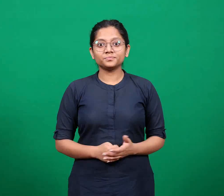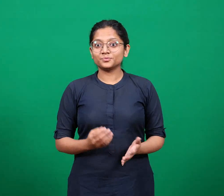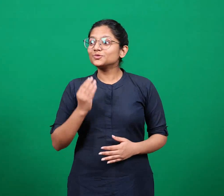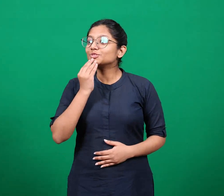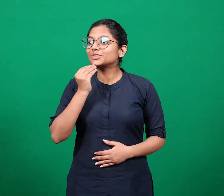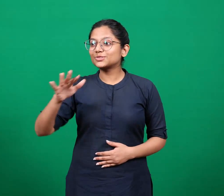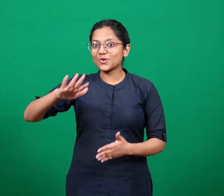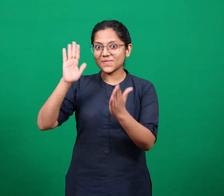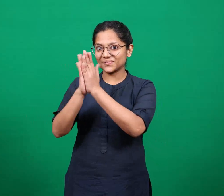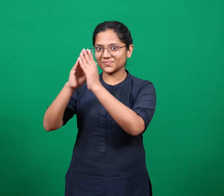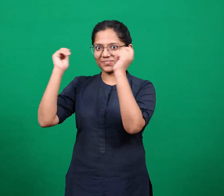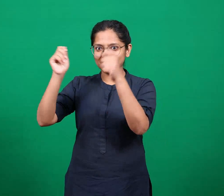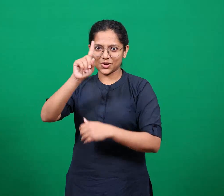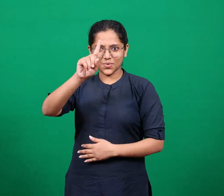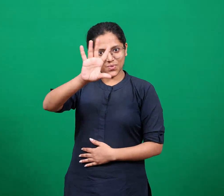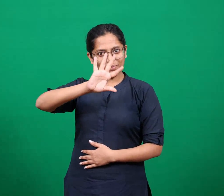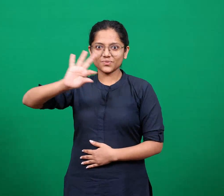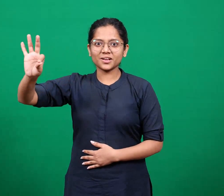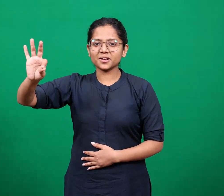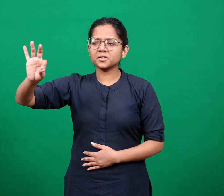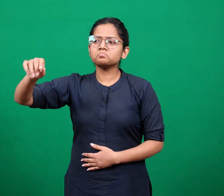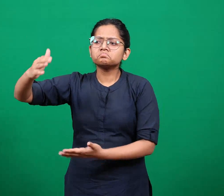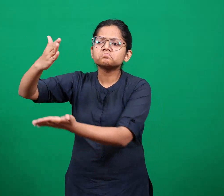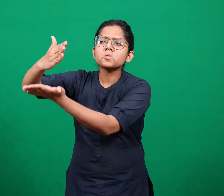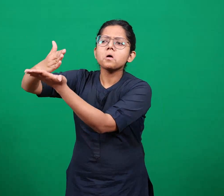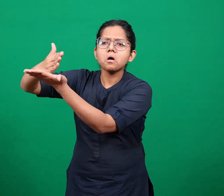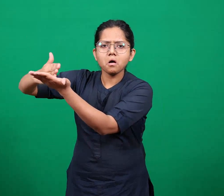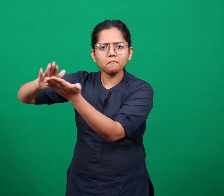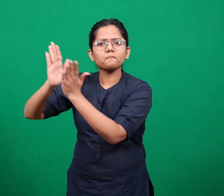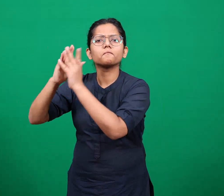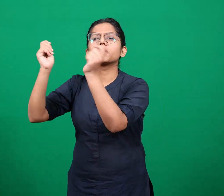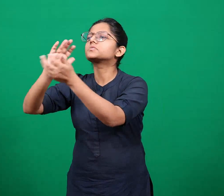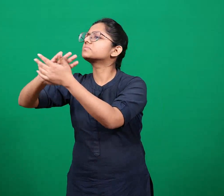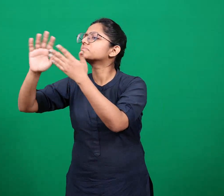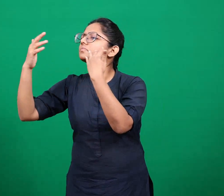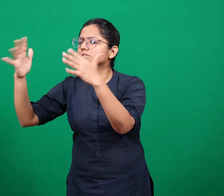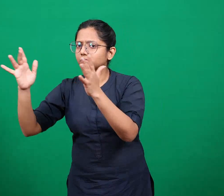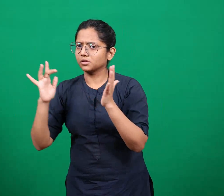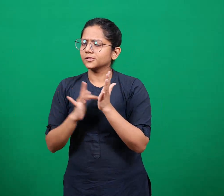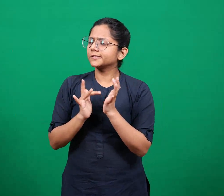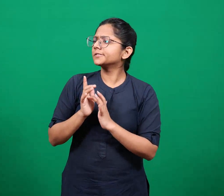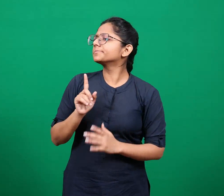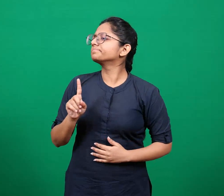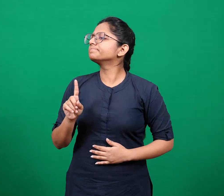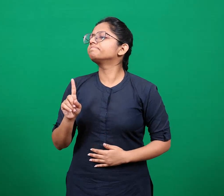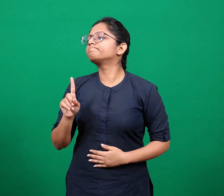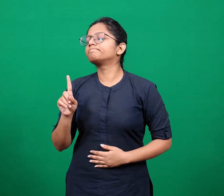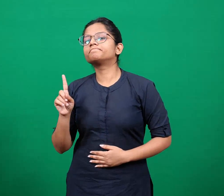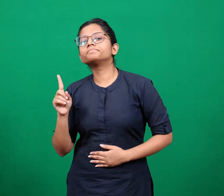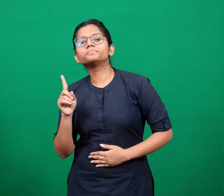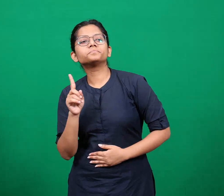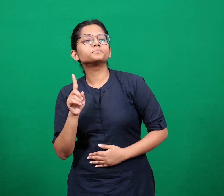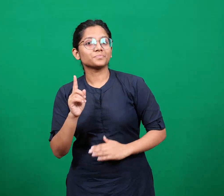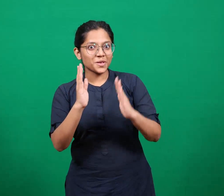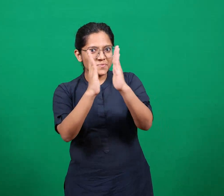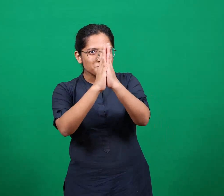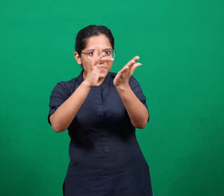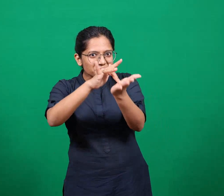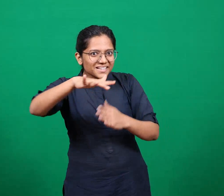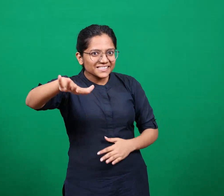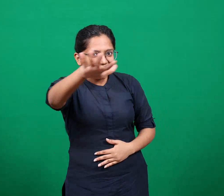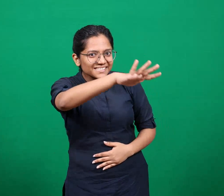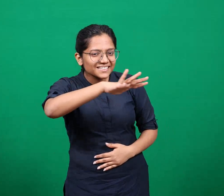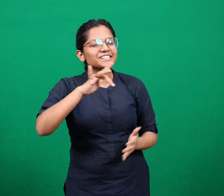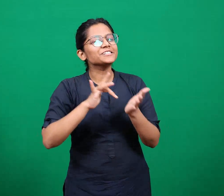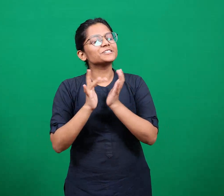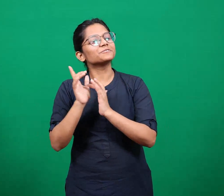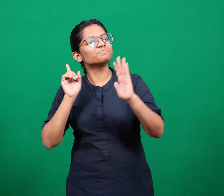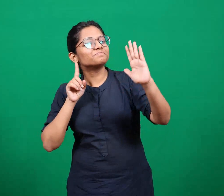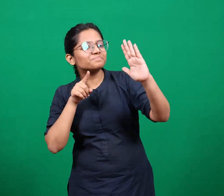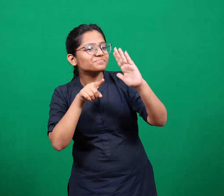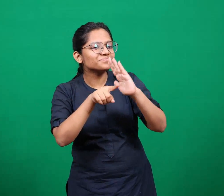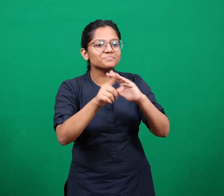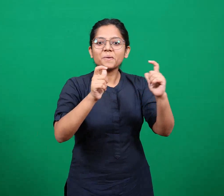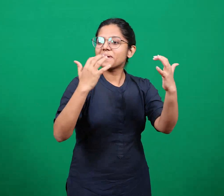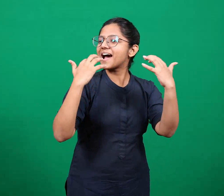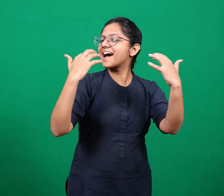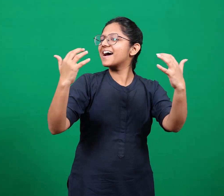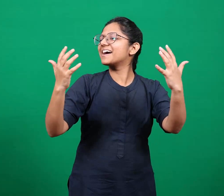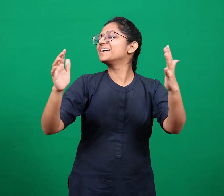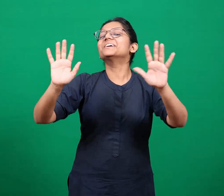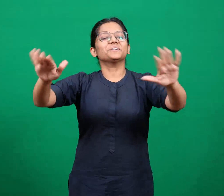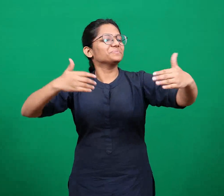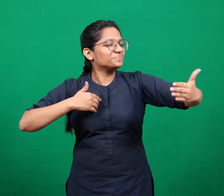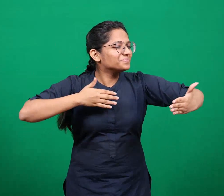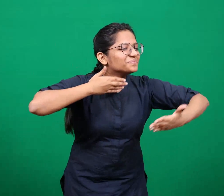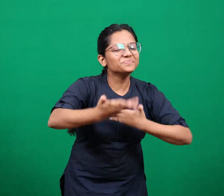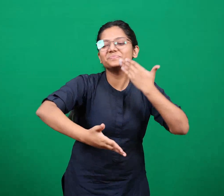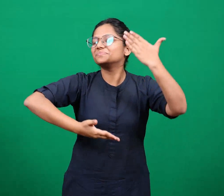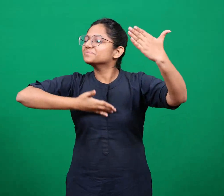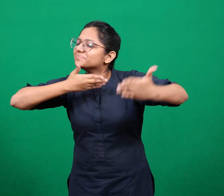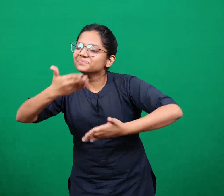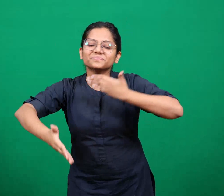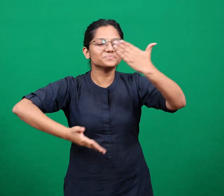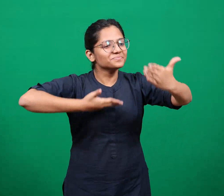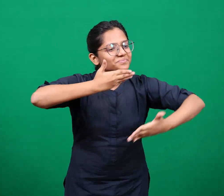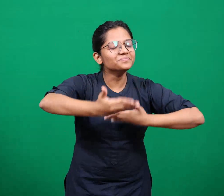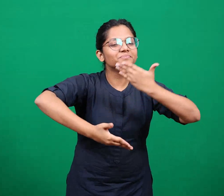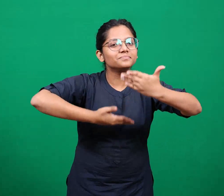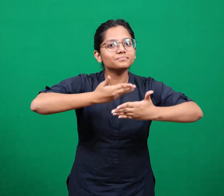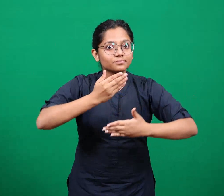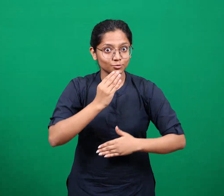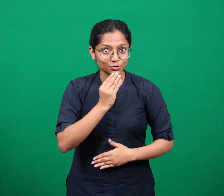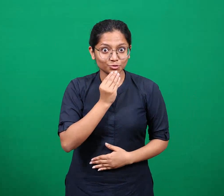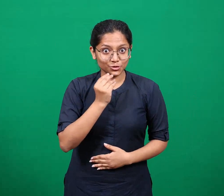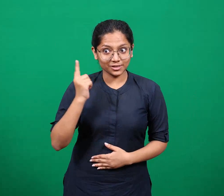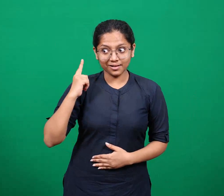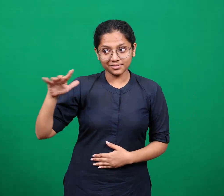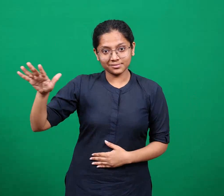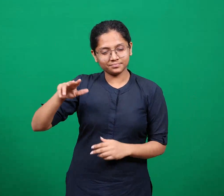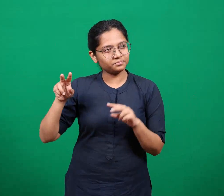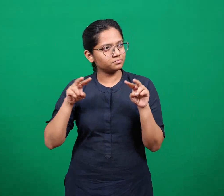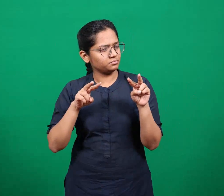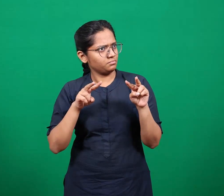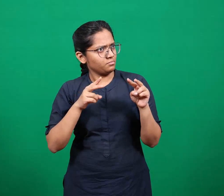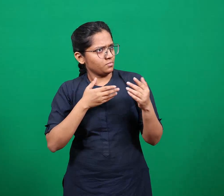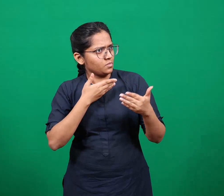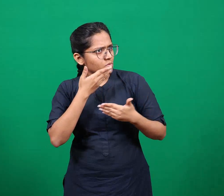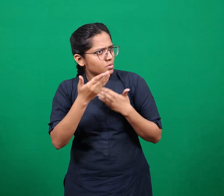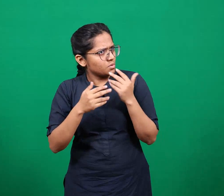About halfway through the feast, Jesus went up to the temple courts and began to teach.